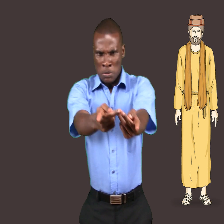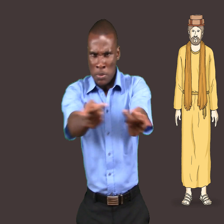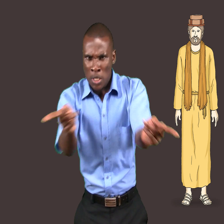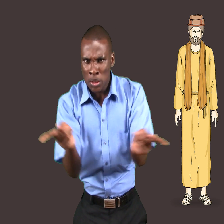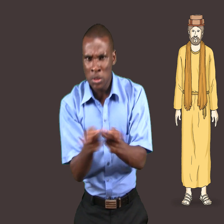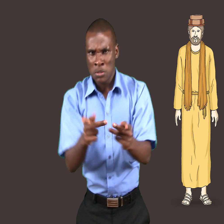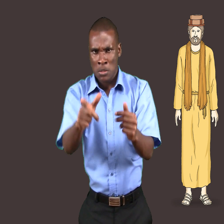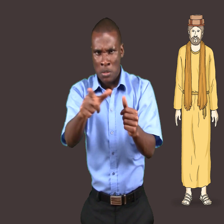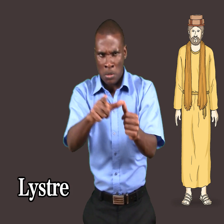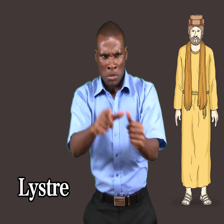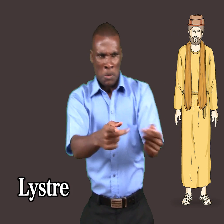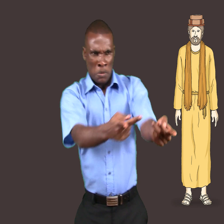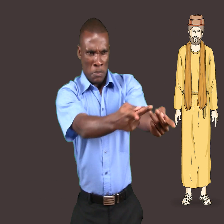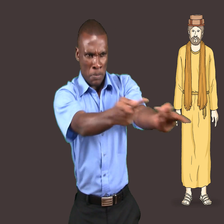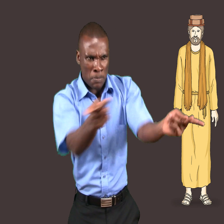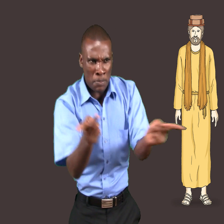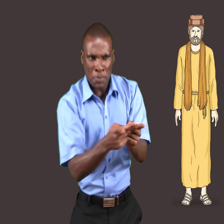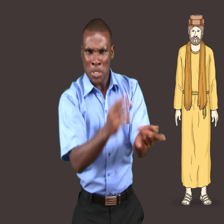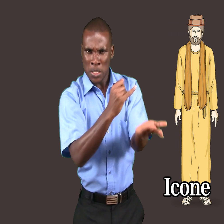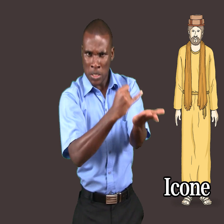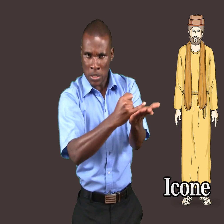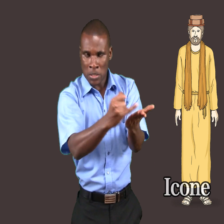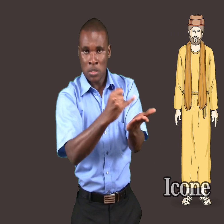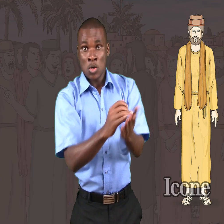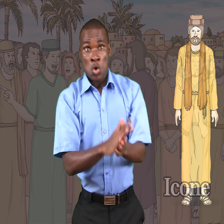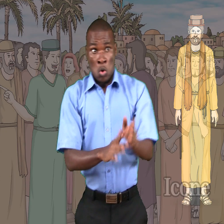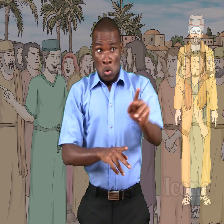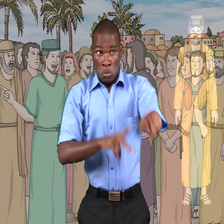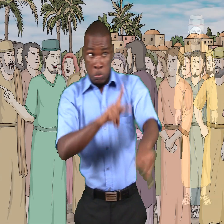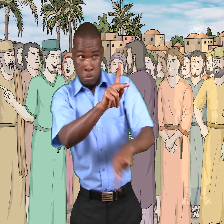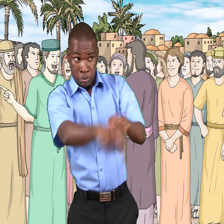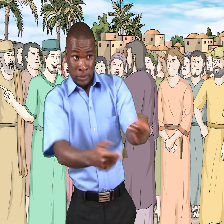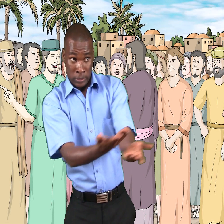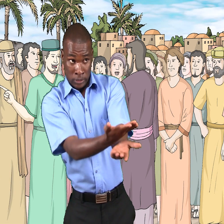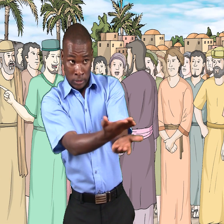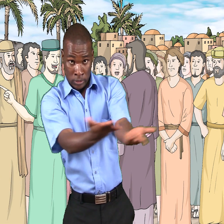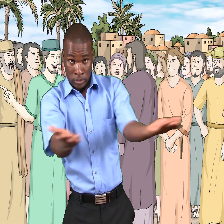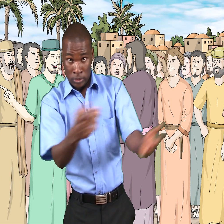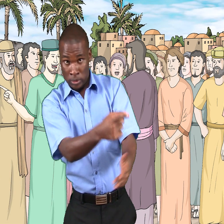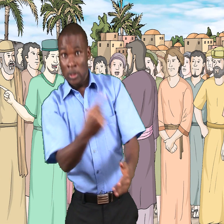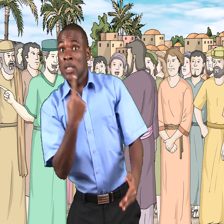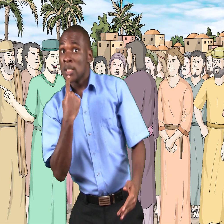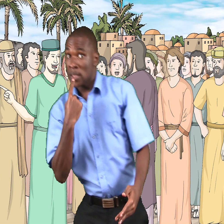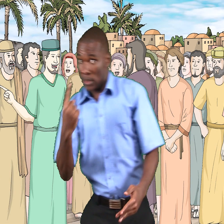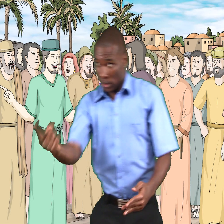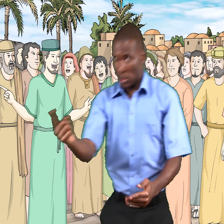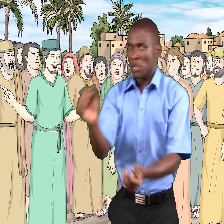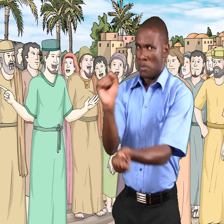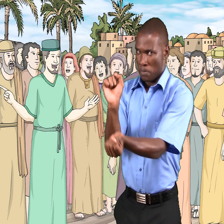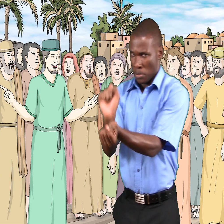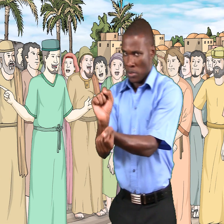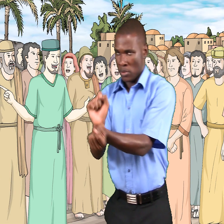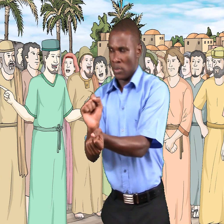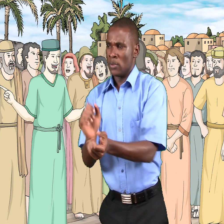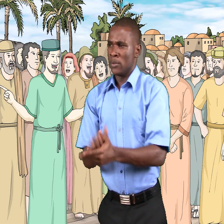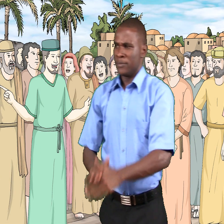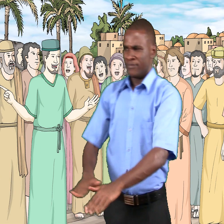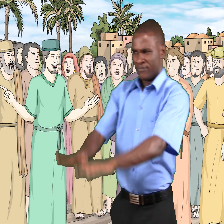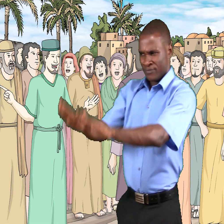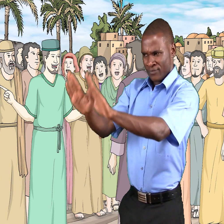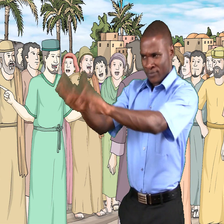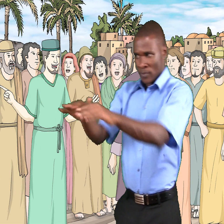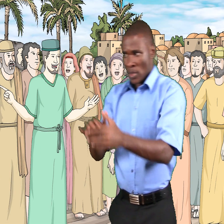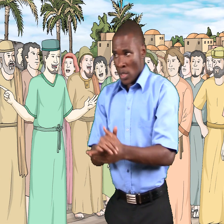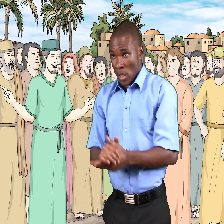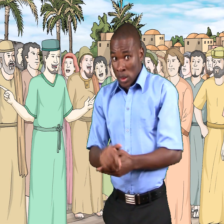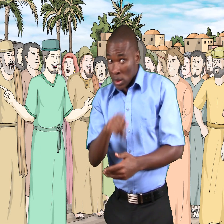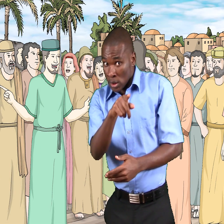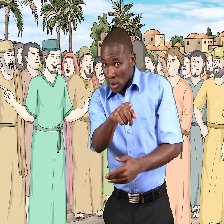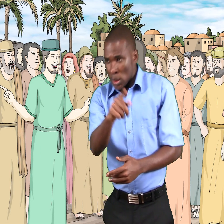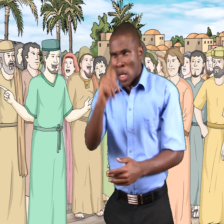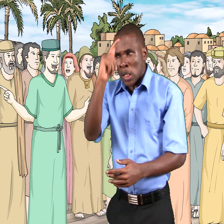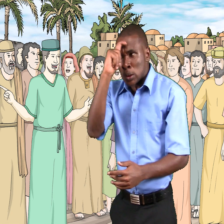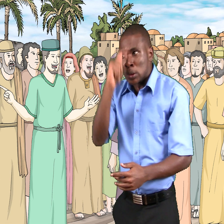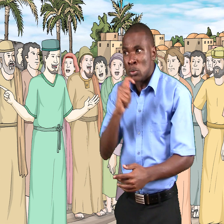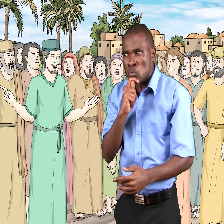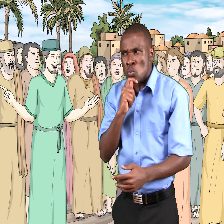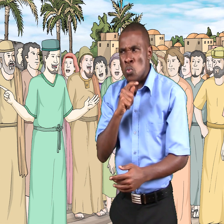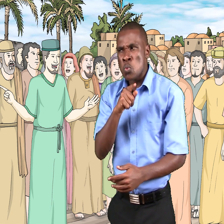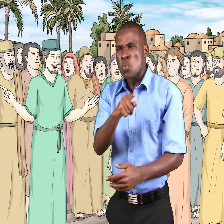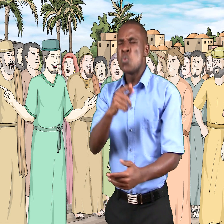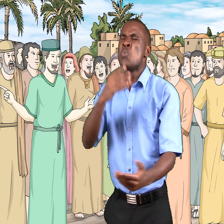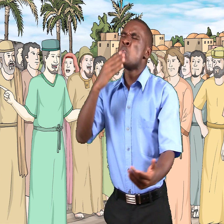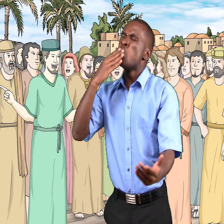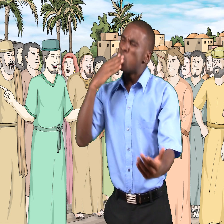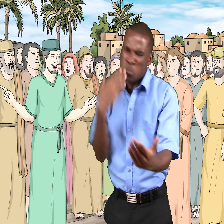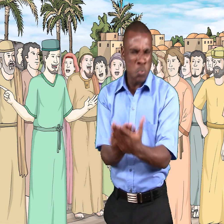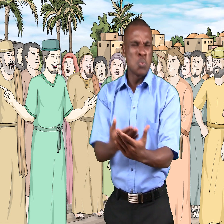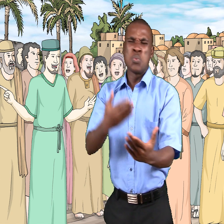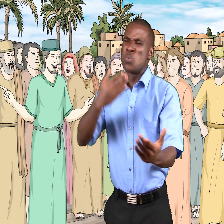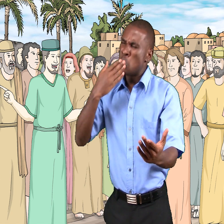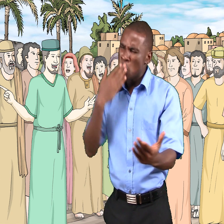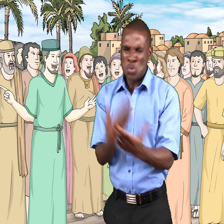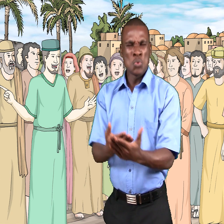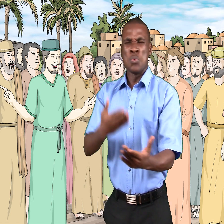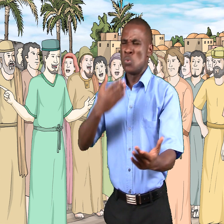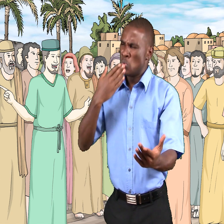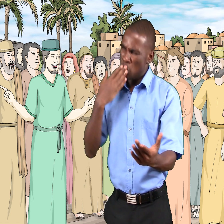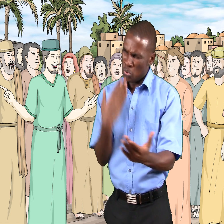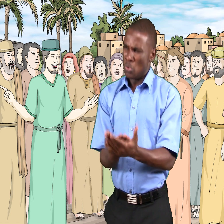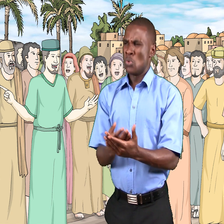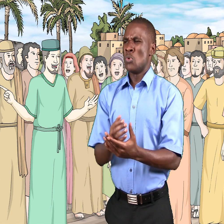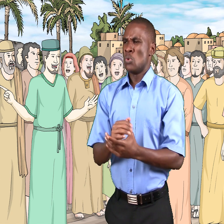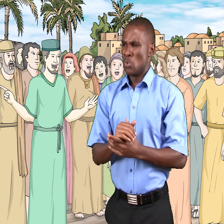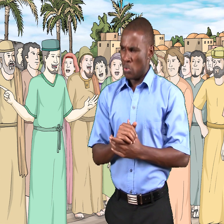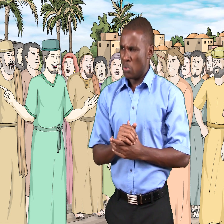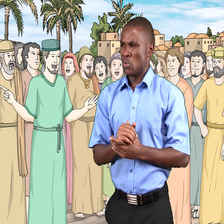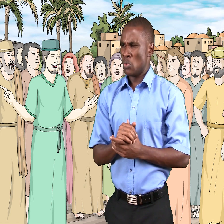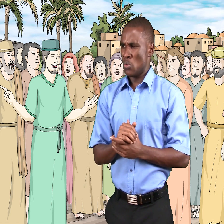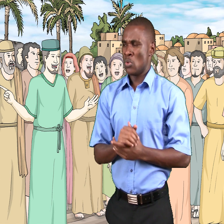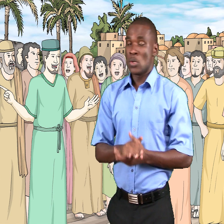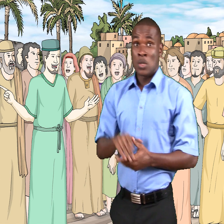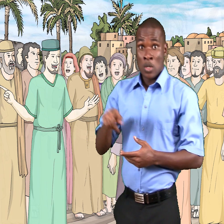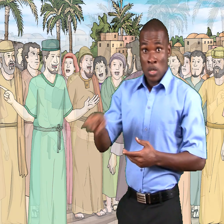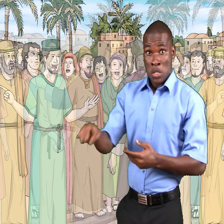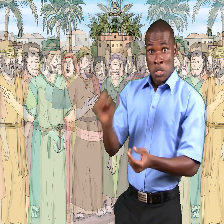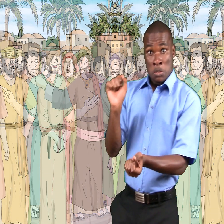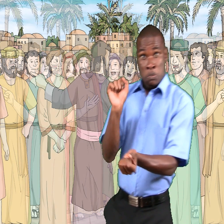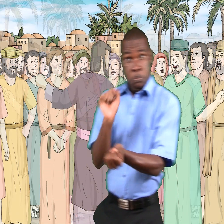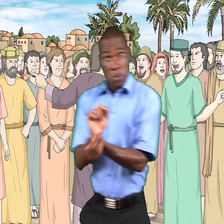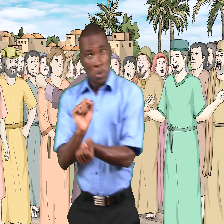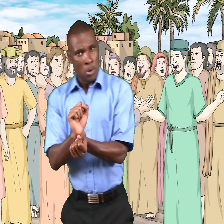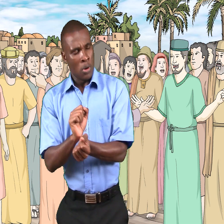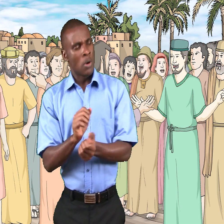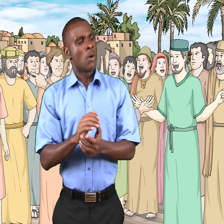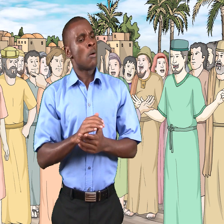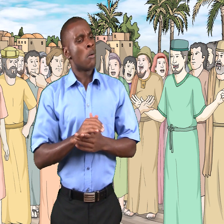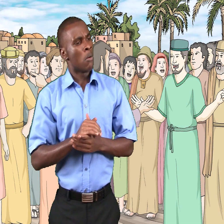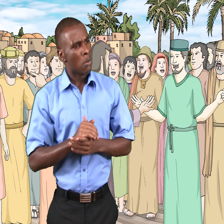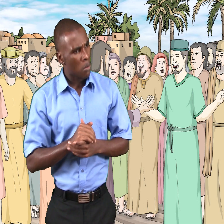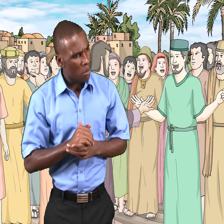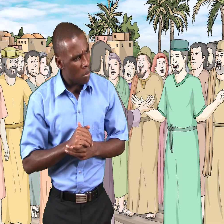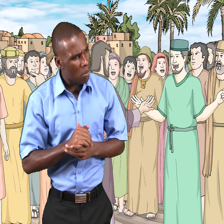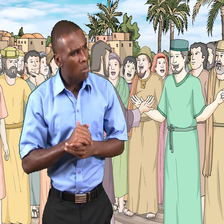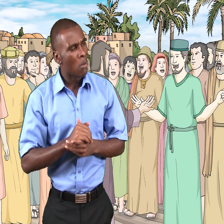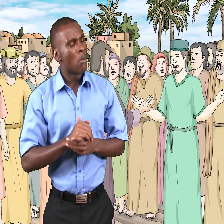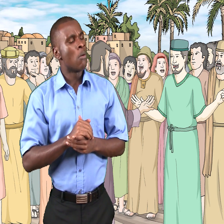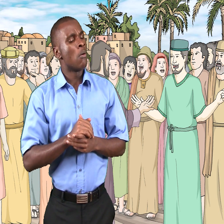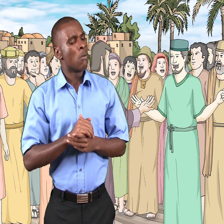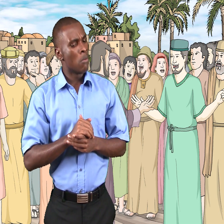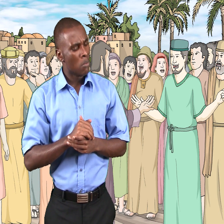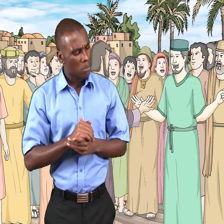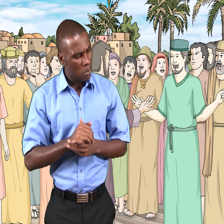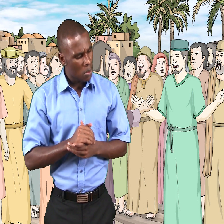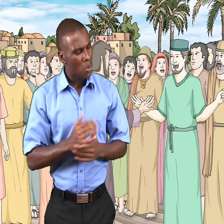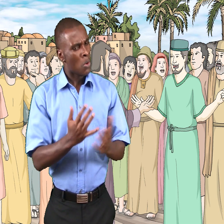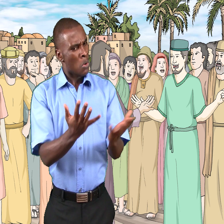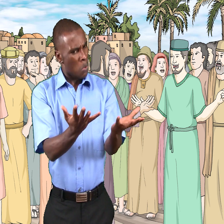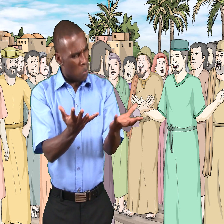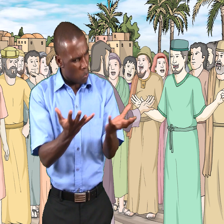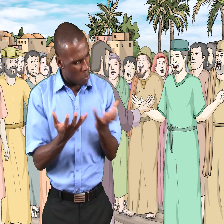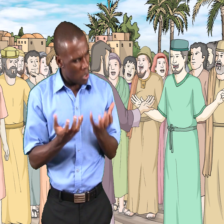The brothers in Lystra and Iconium spoke well of him.